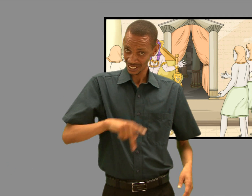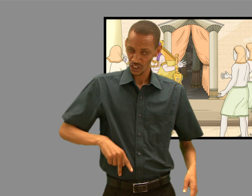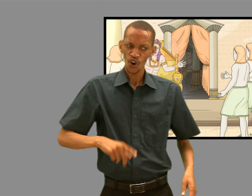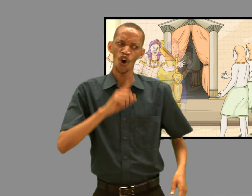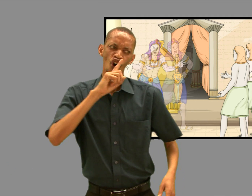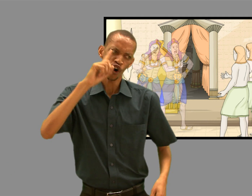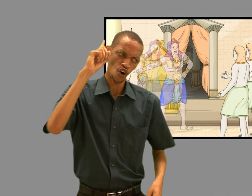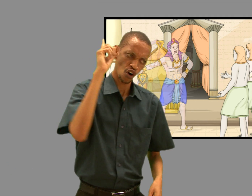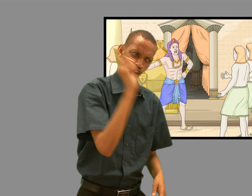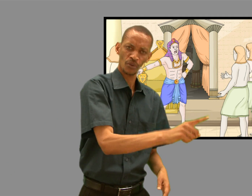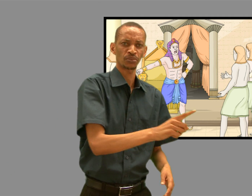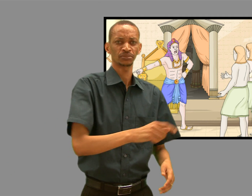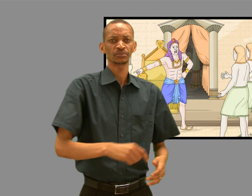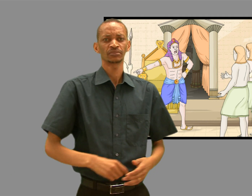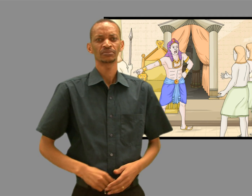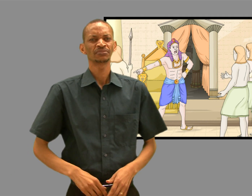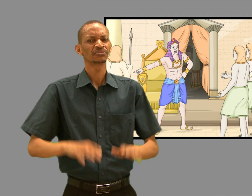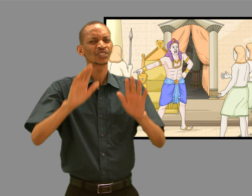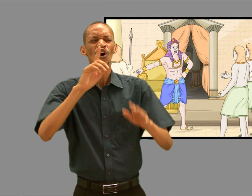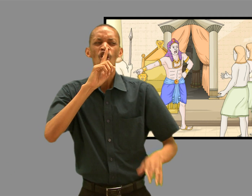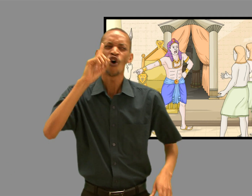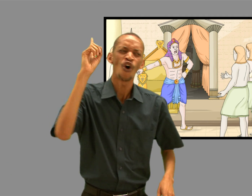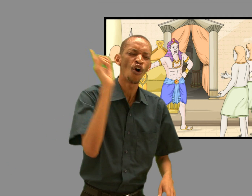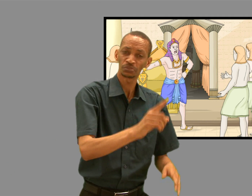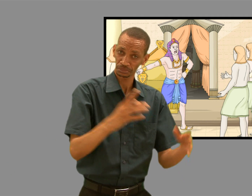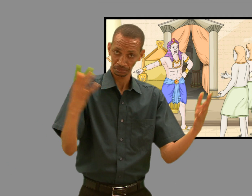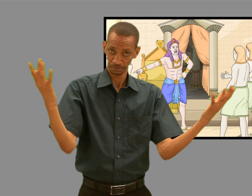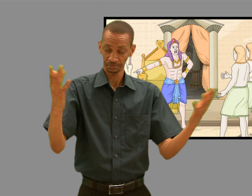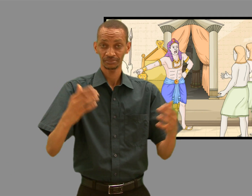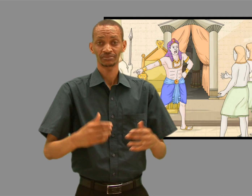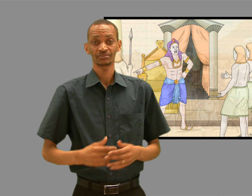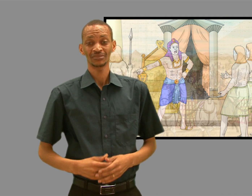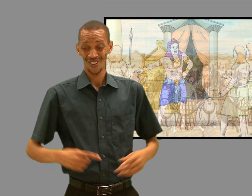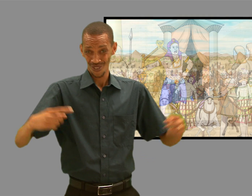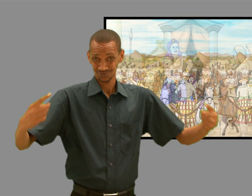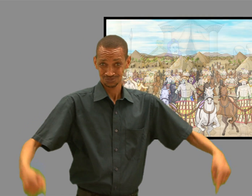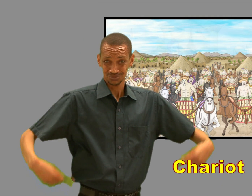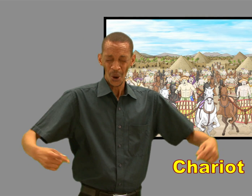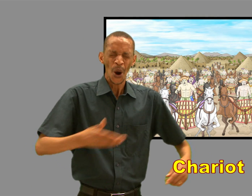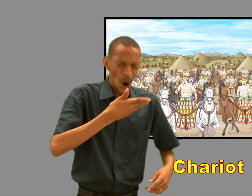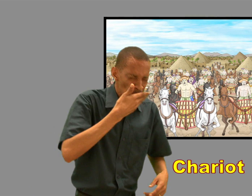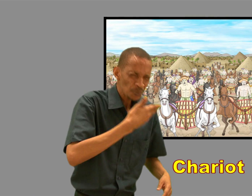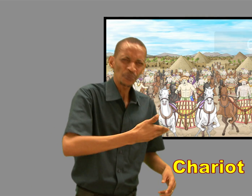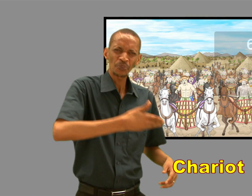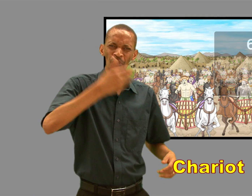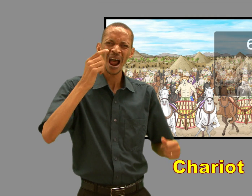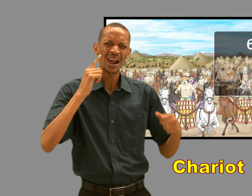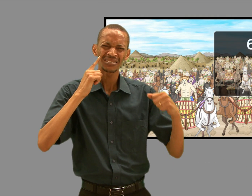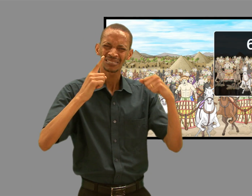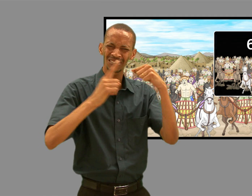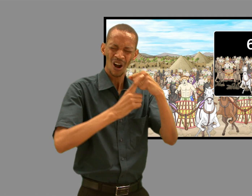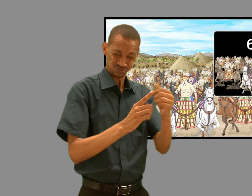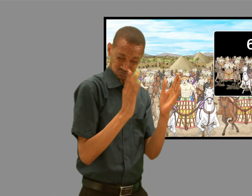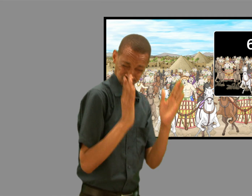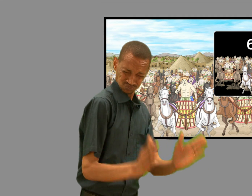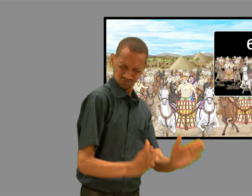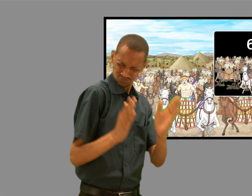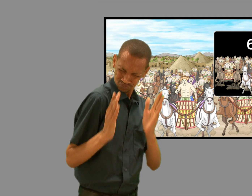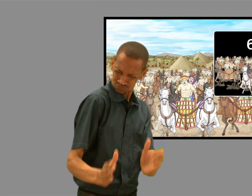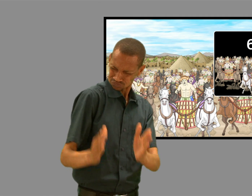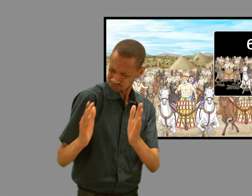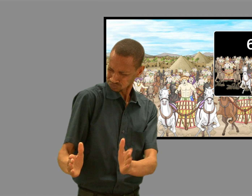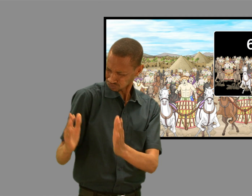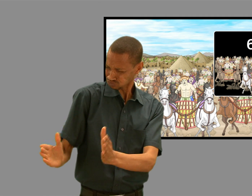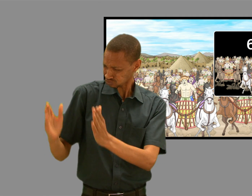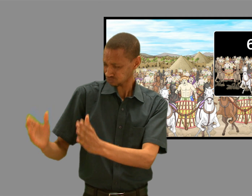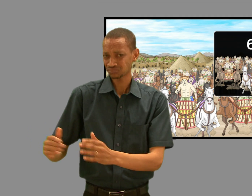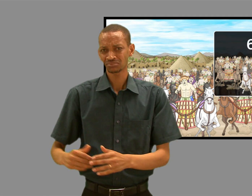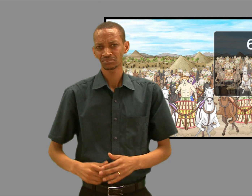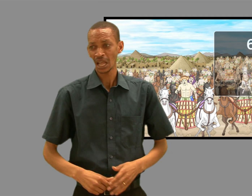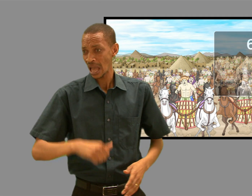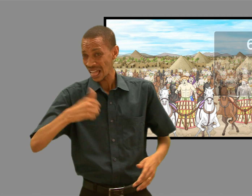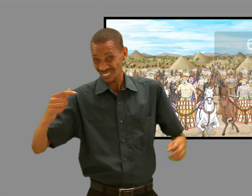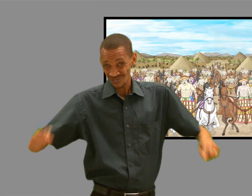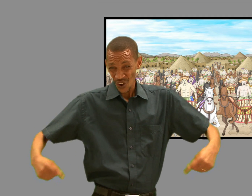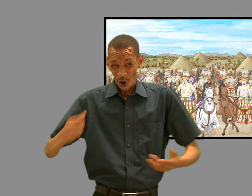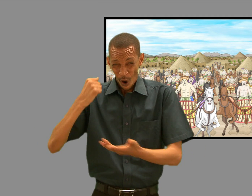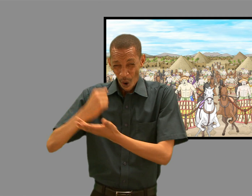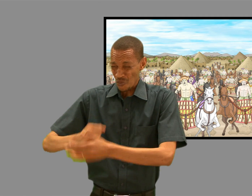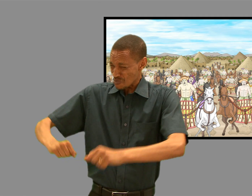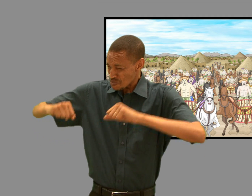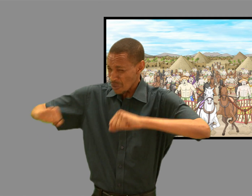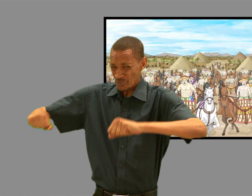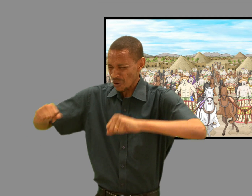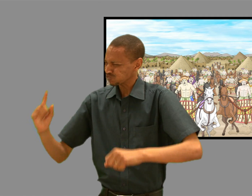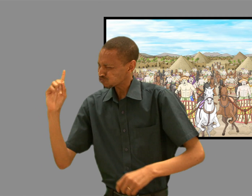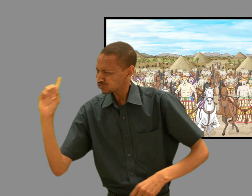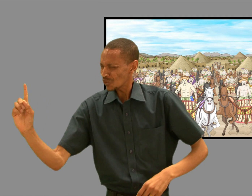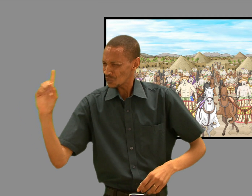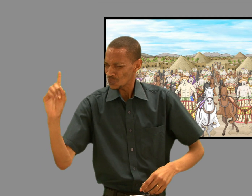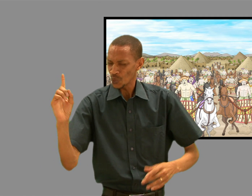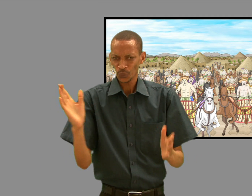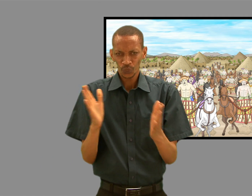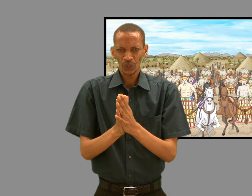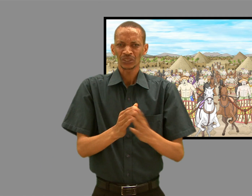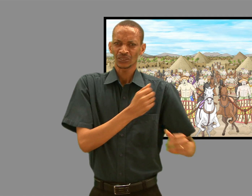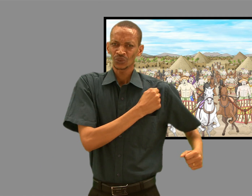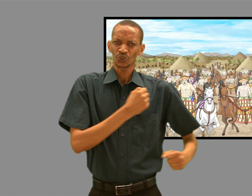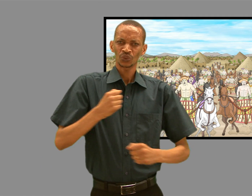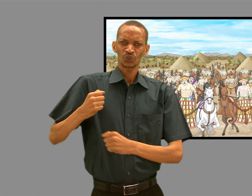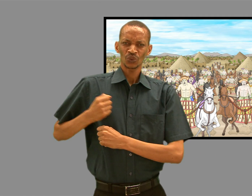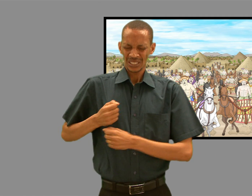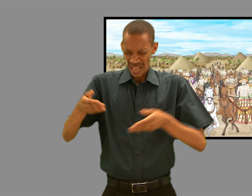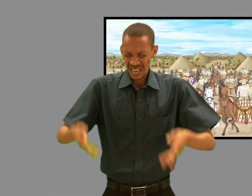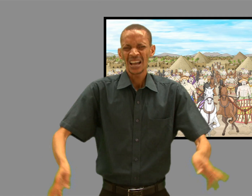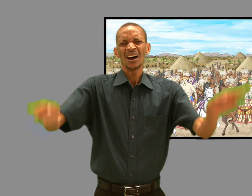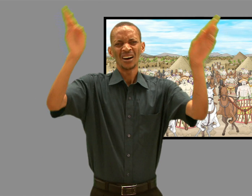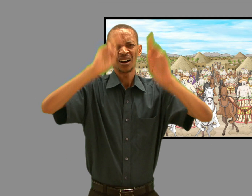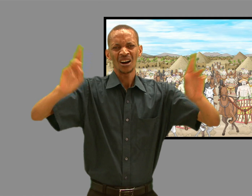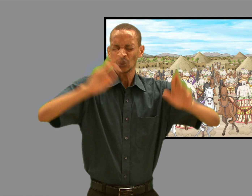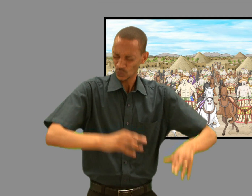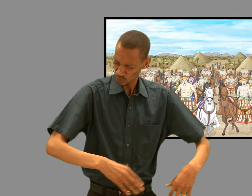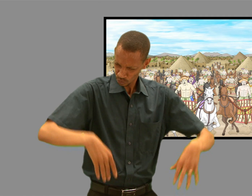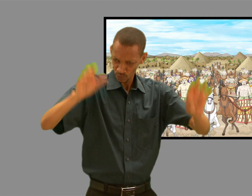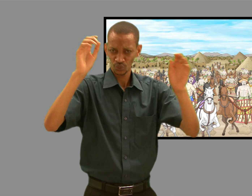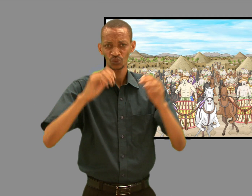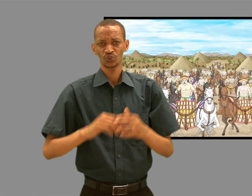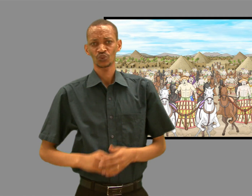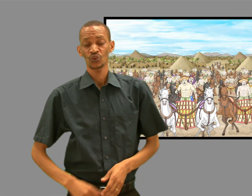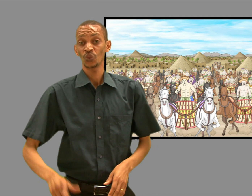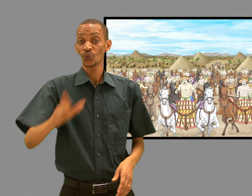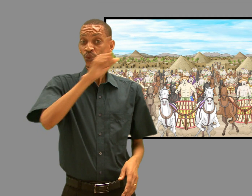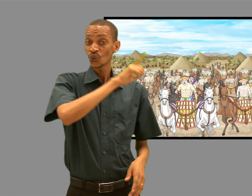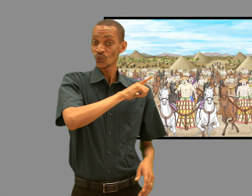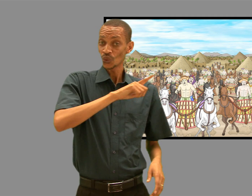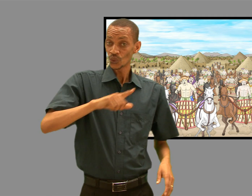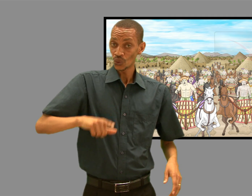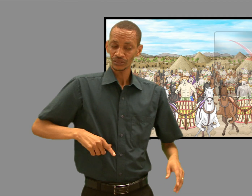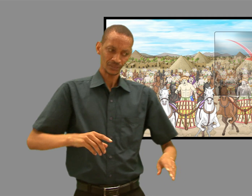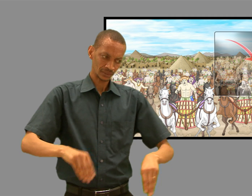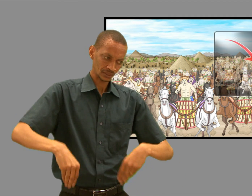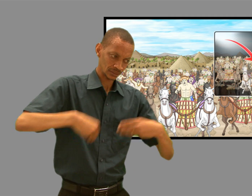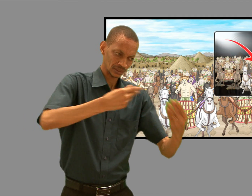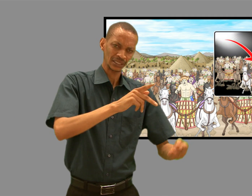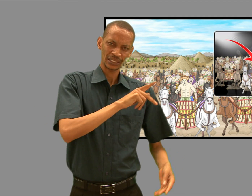So Pharaoh prepared his chariot and took his army with him. He took 600 of the best chariots, and all the other chariots of Egypt, with officers over all of them.